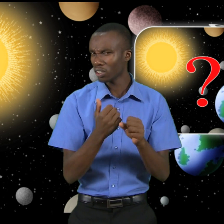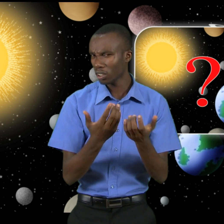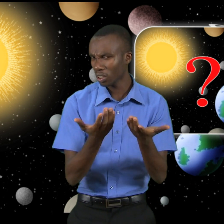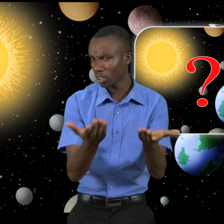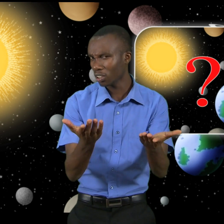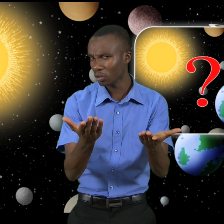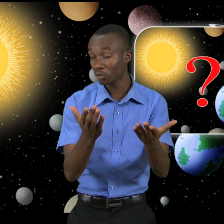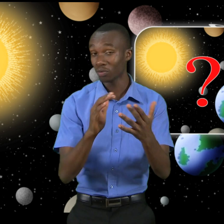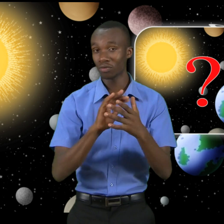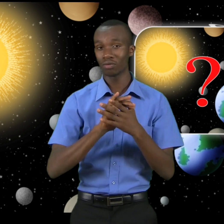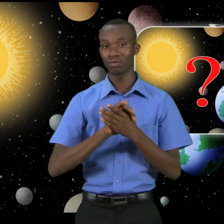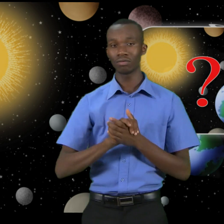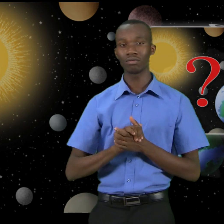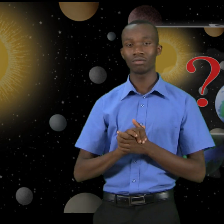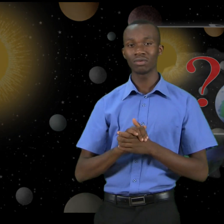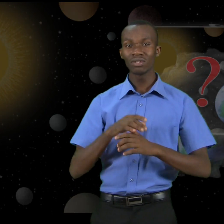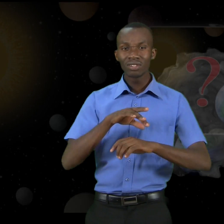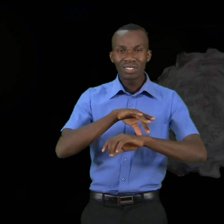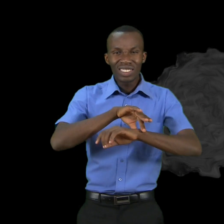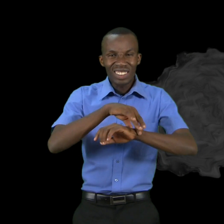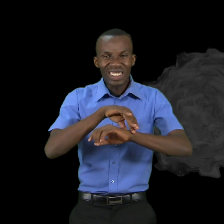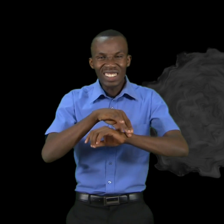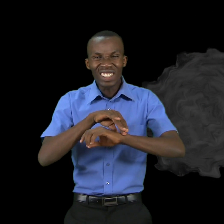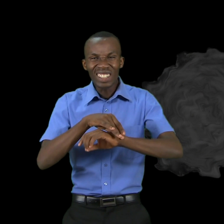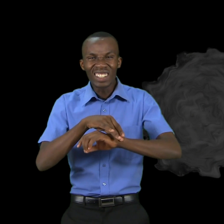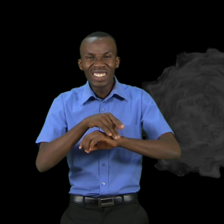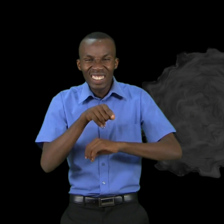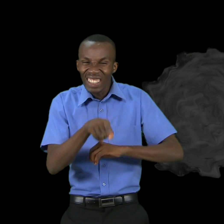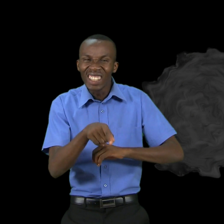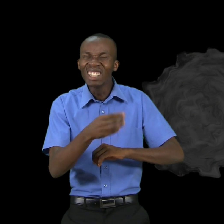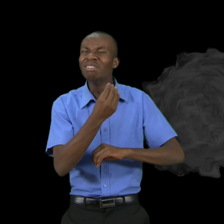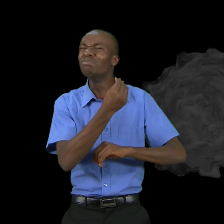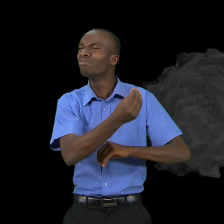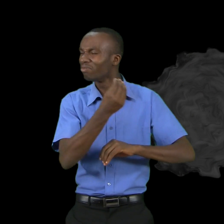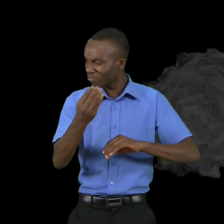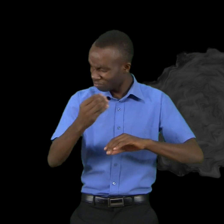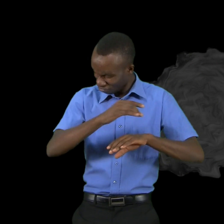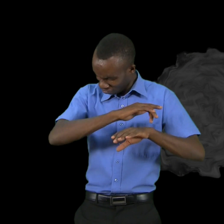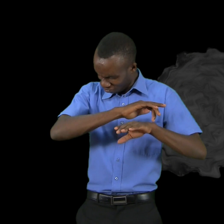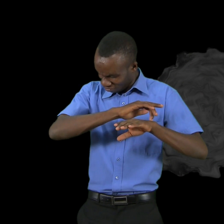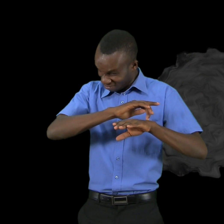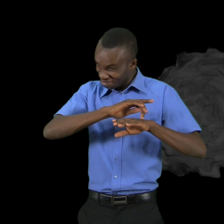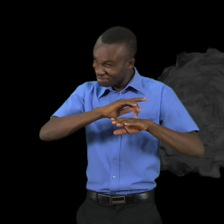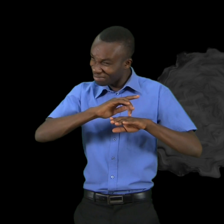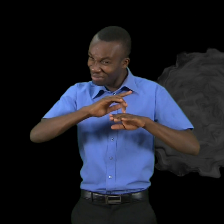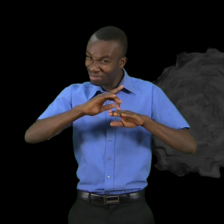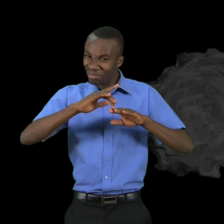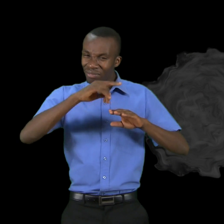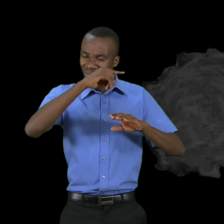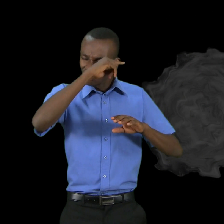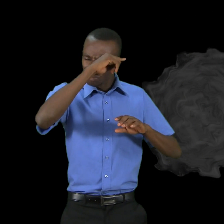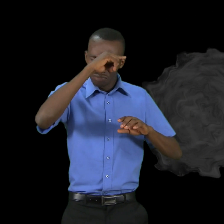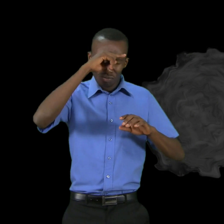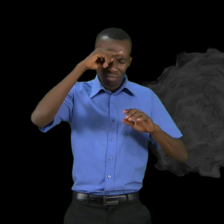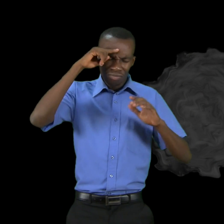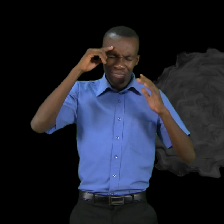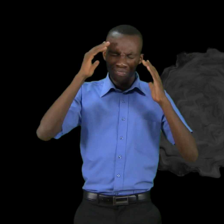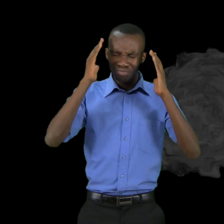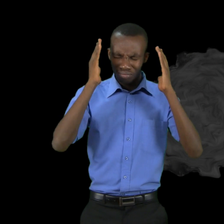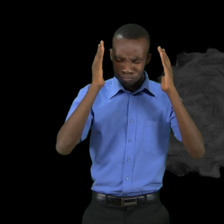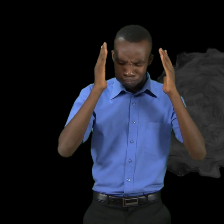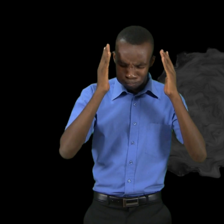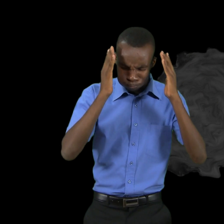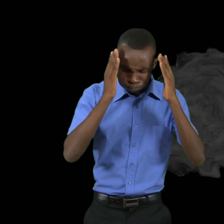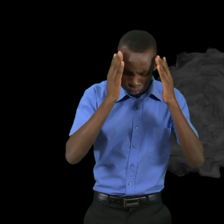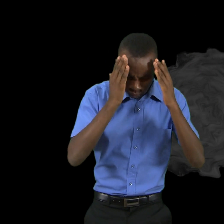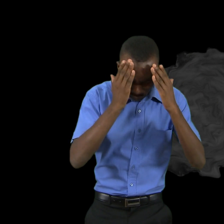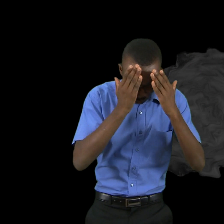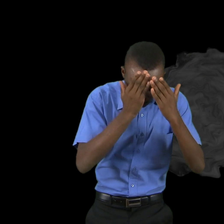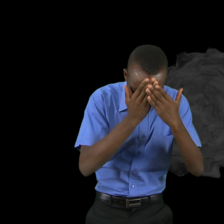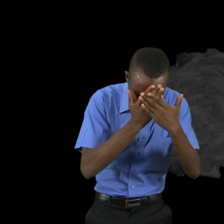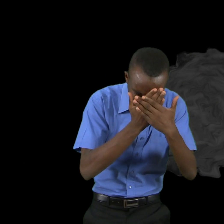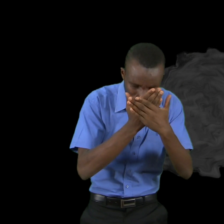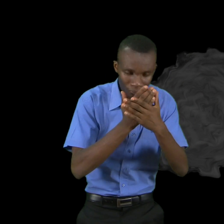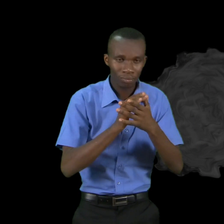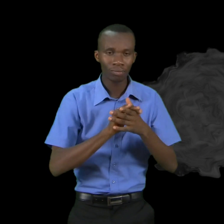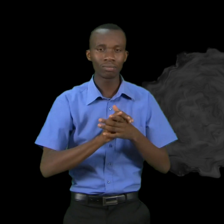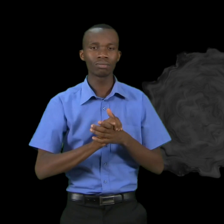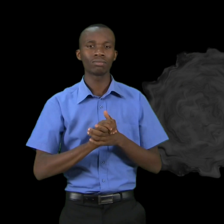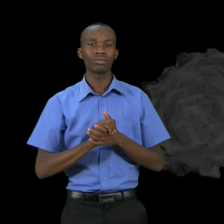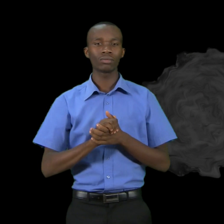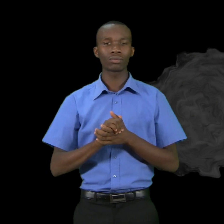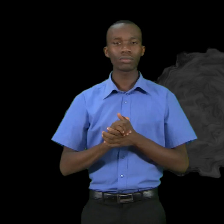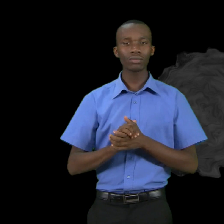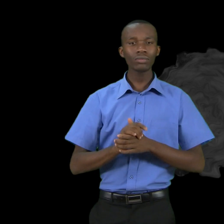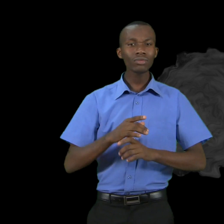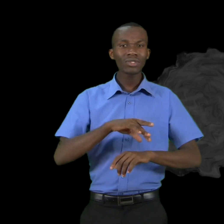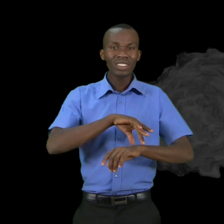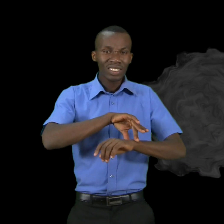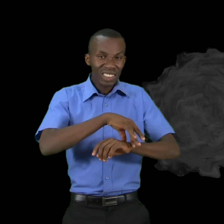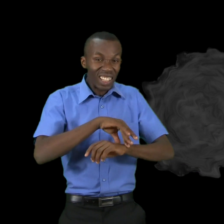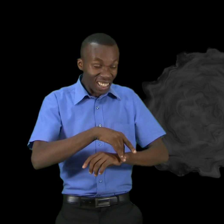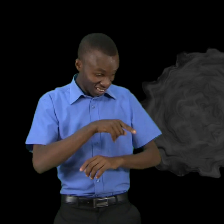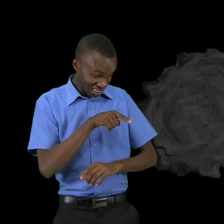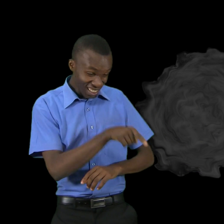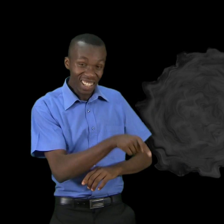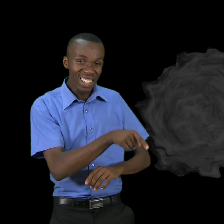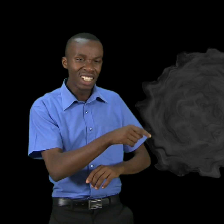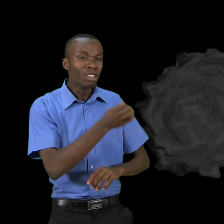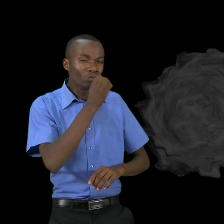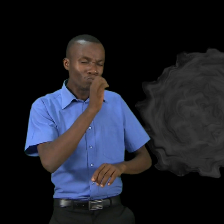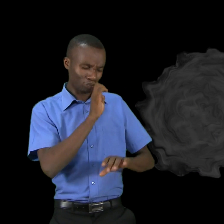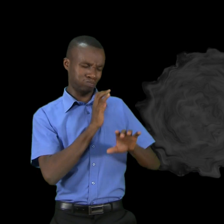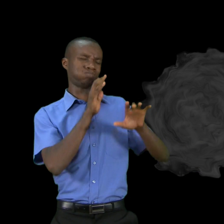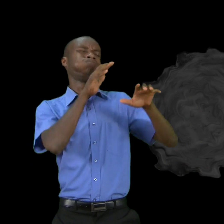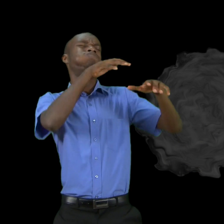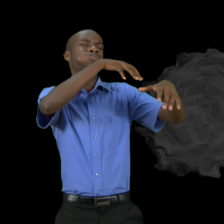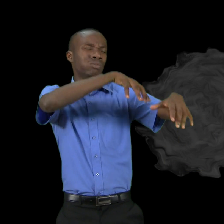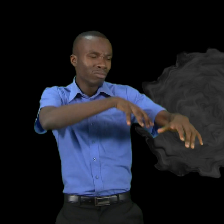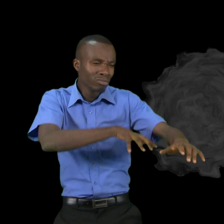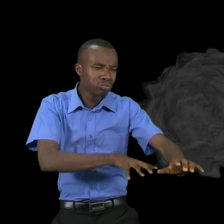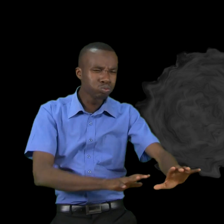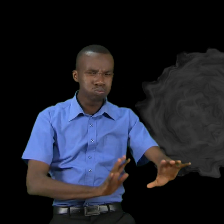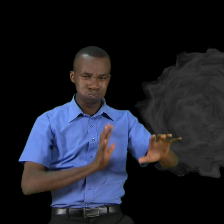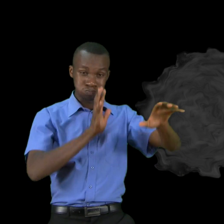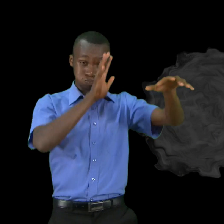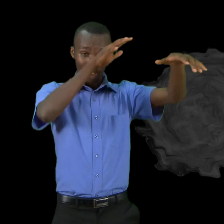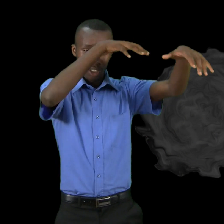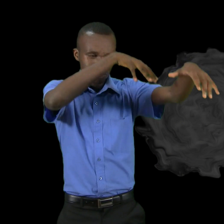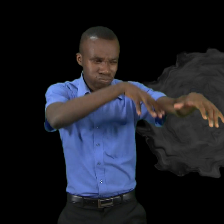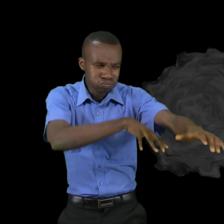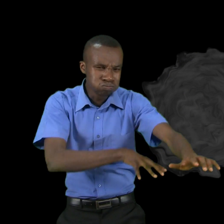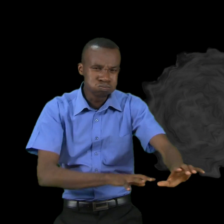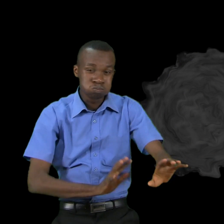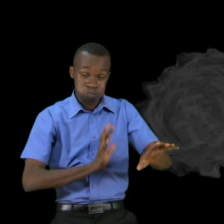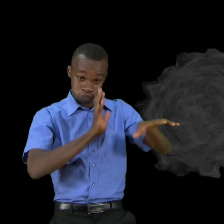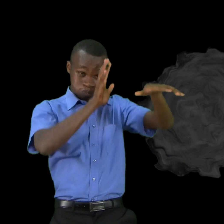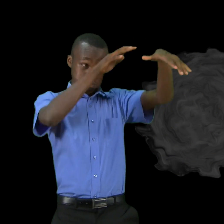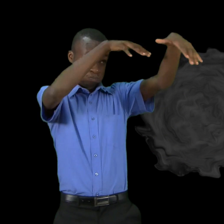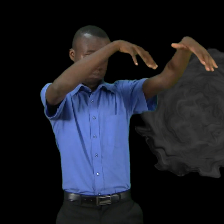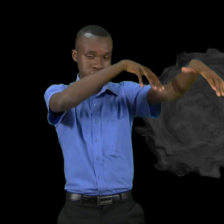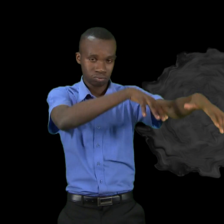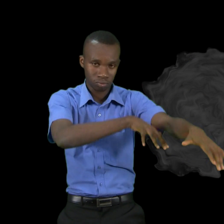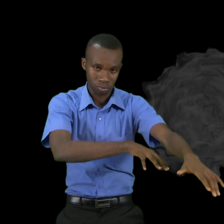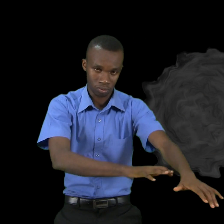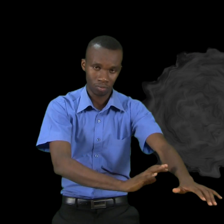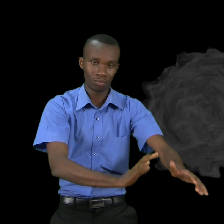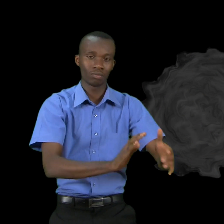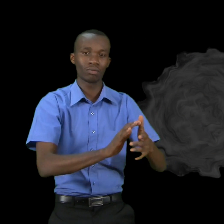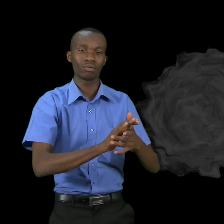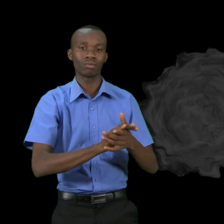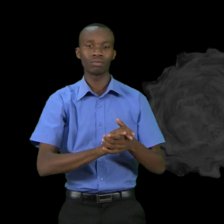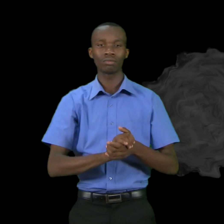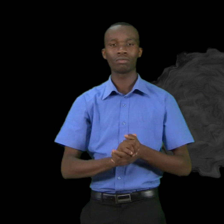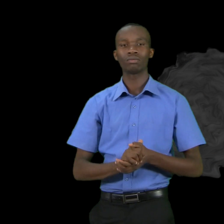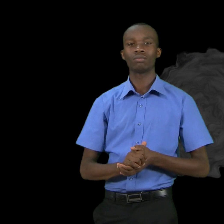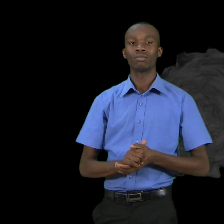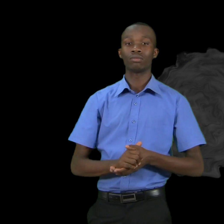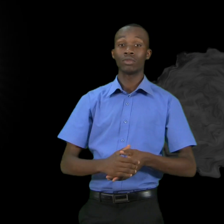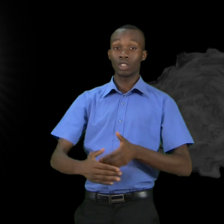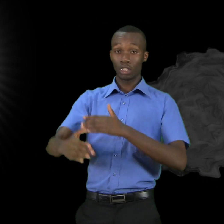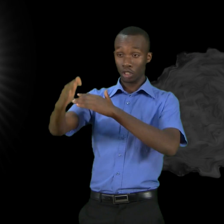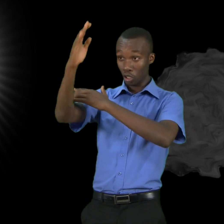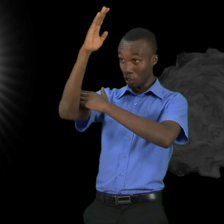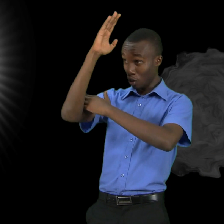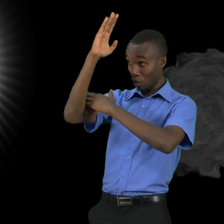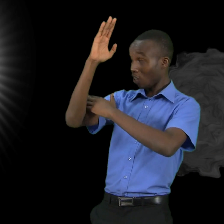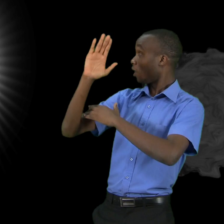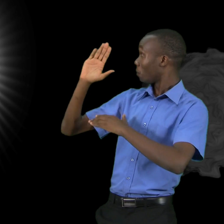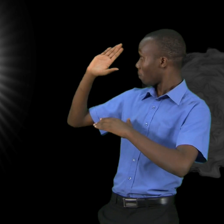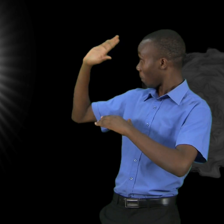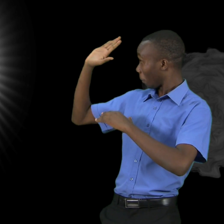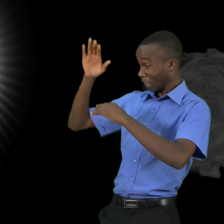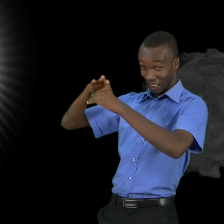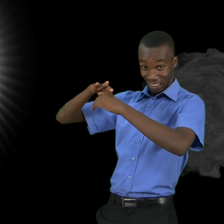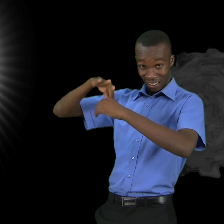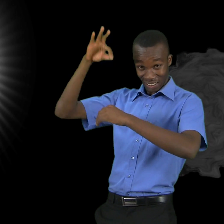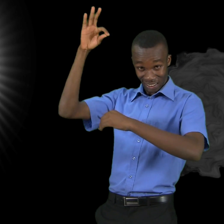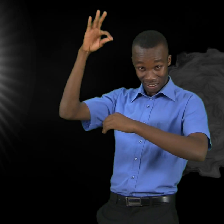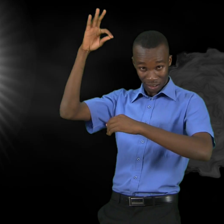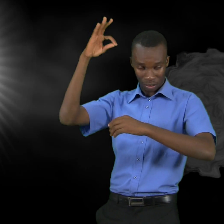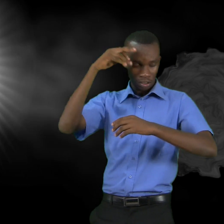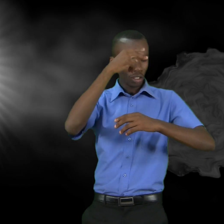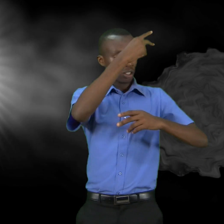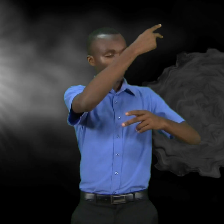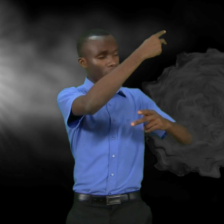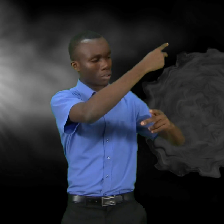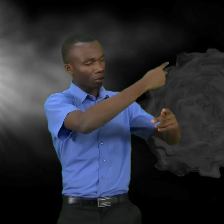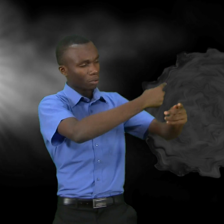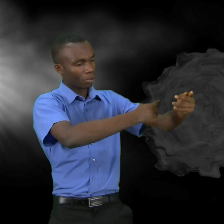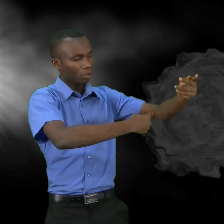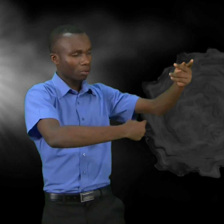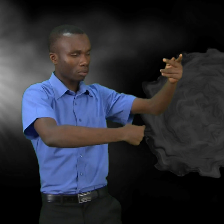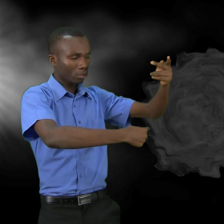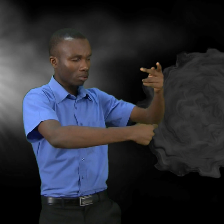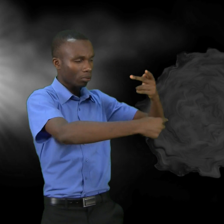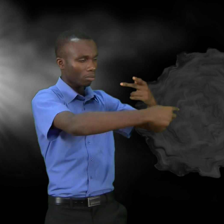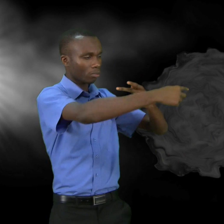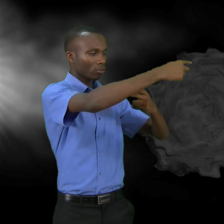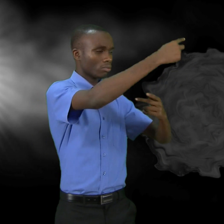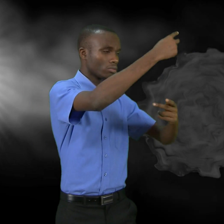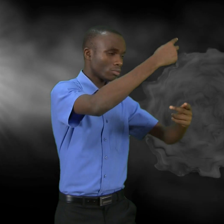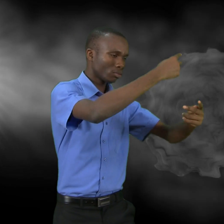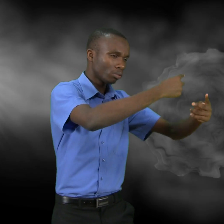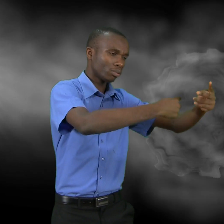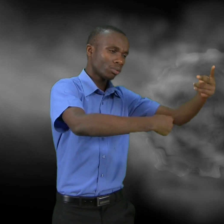Now the earth was formless and void, and darkness was over the surface of the deep.